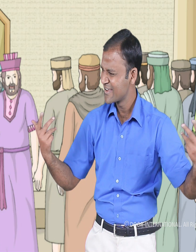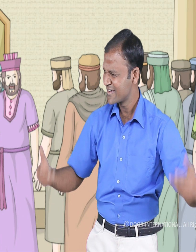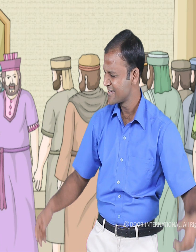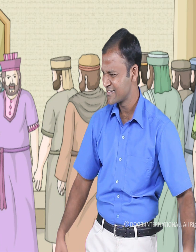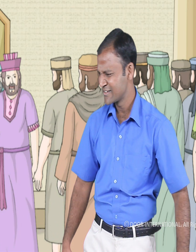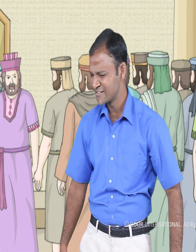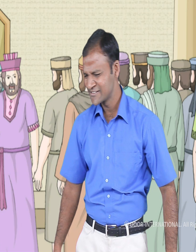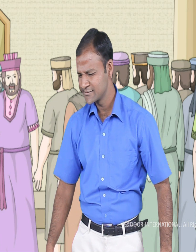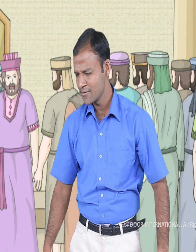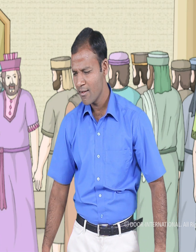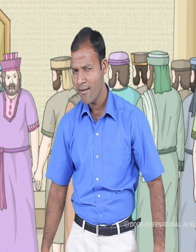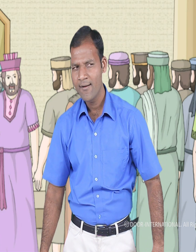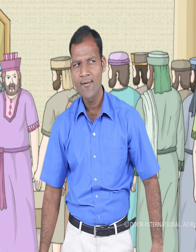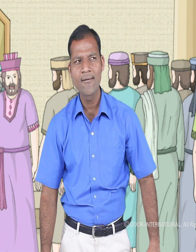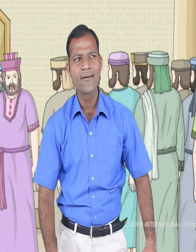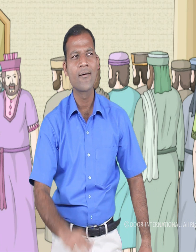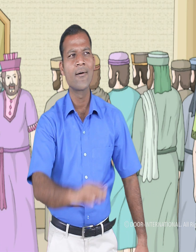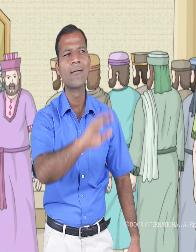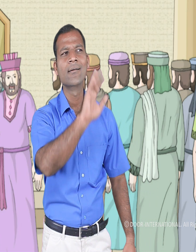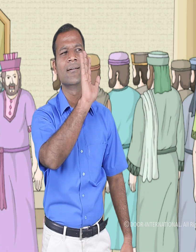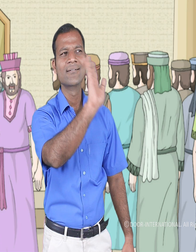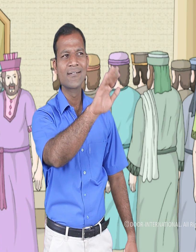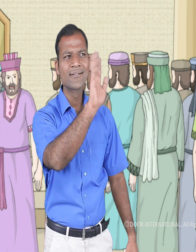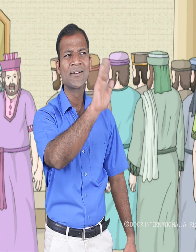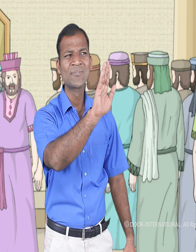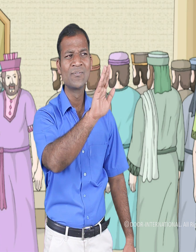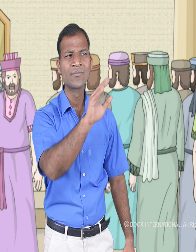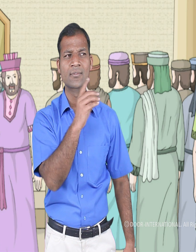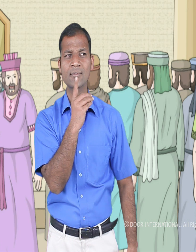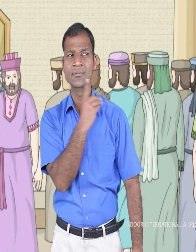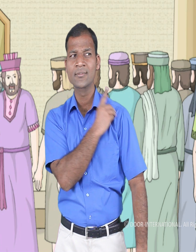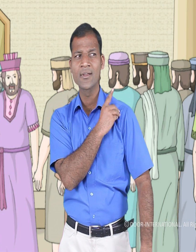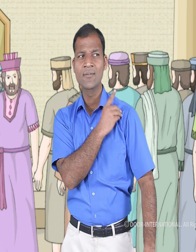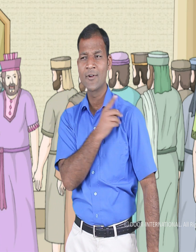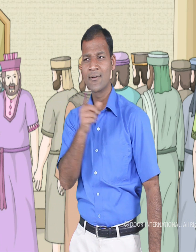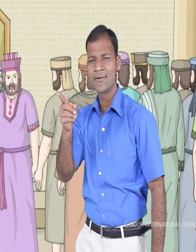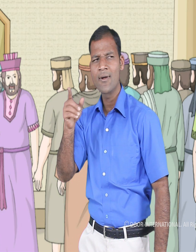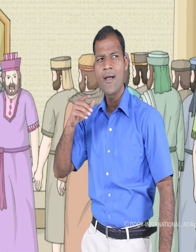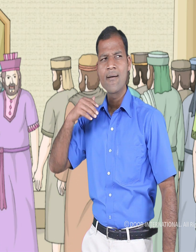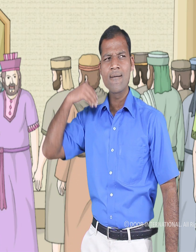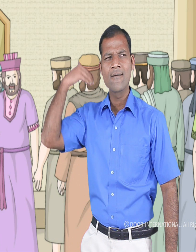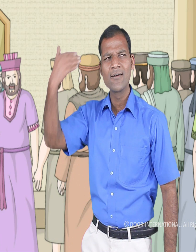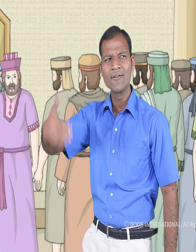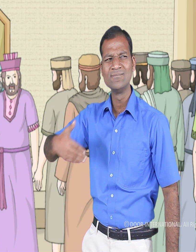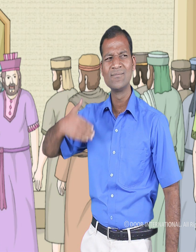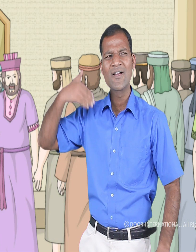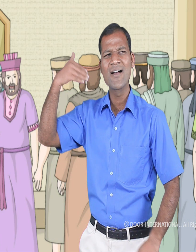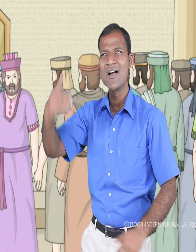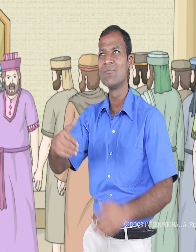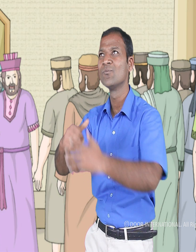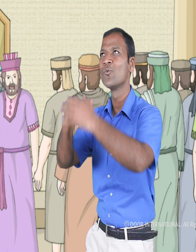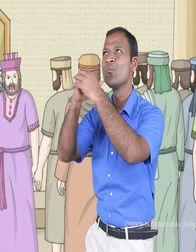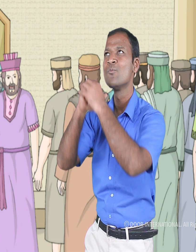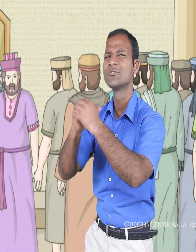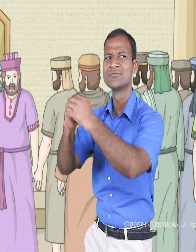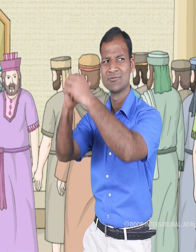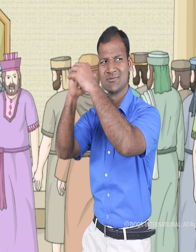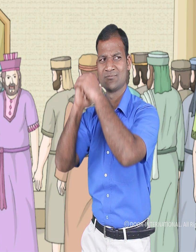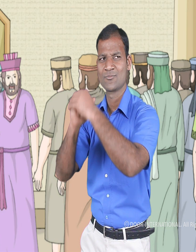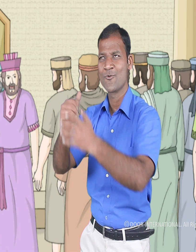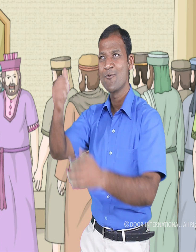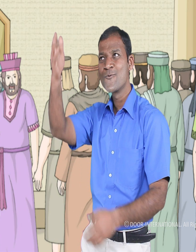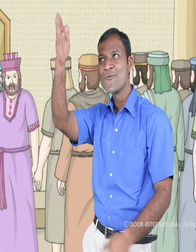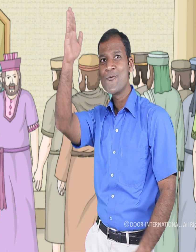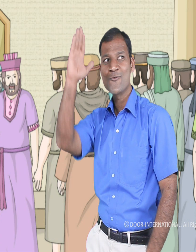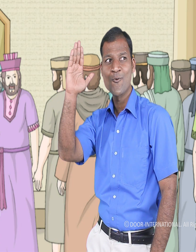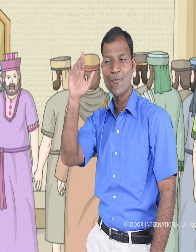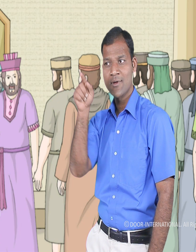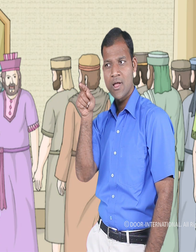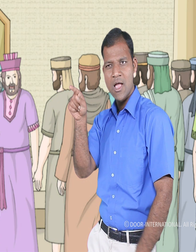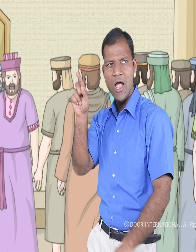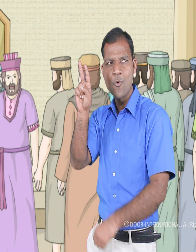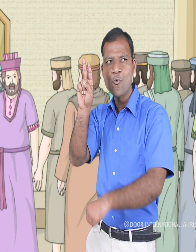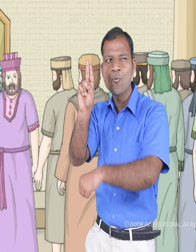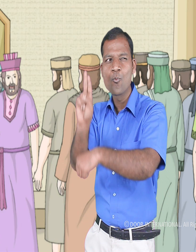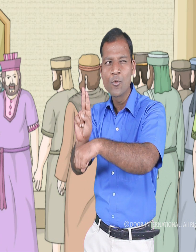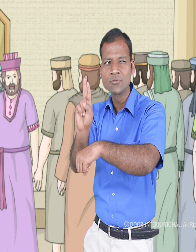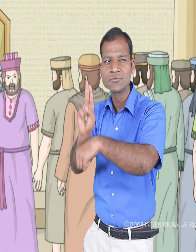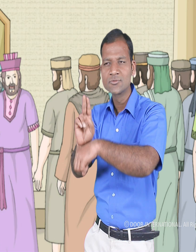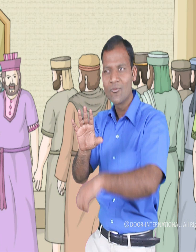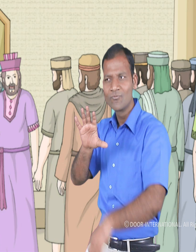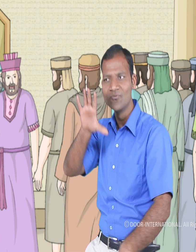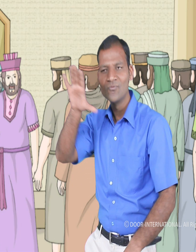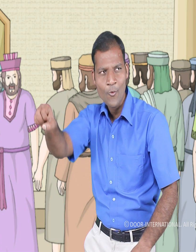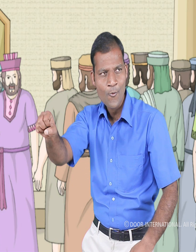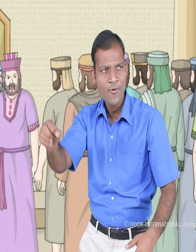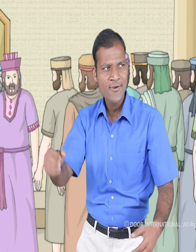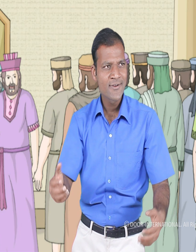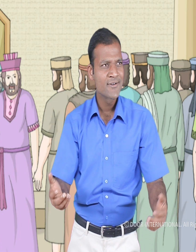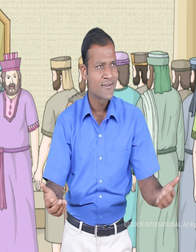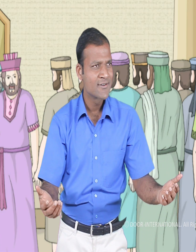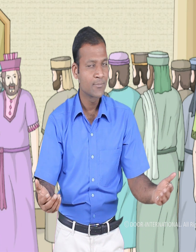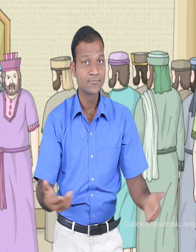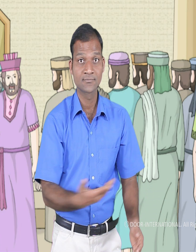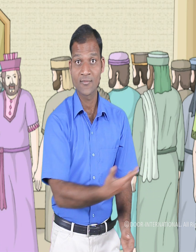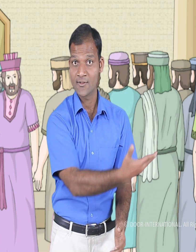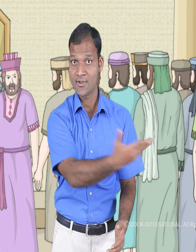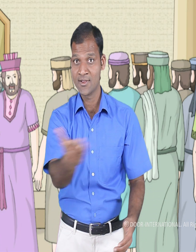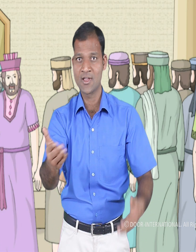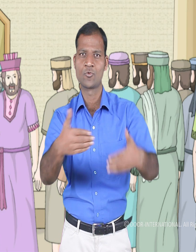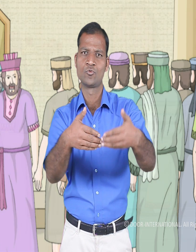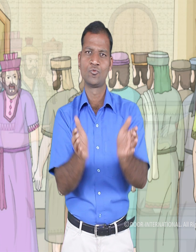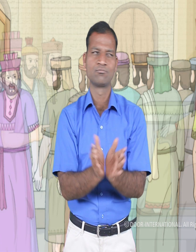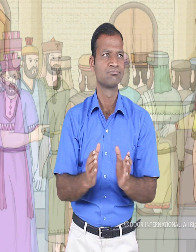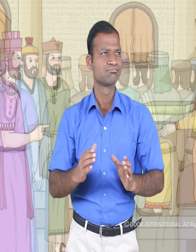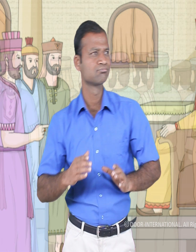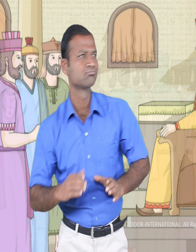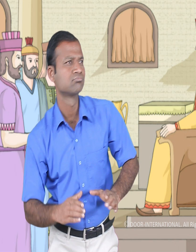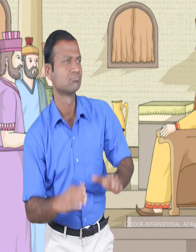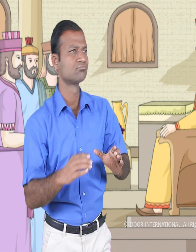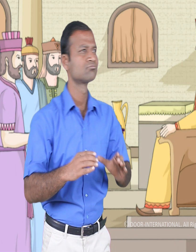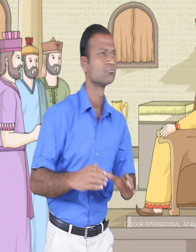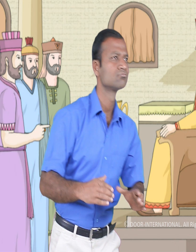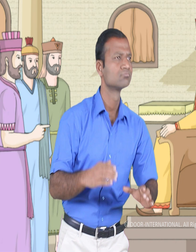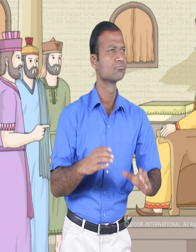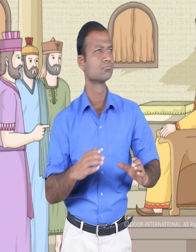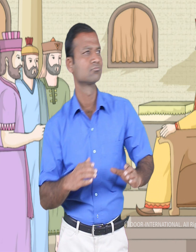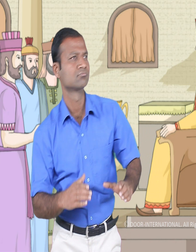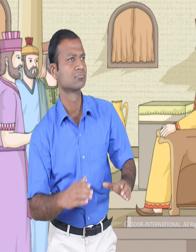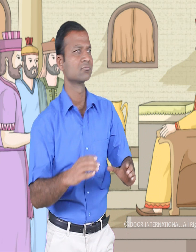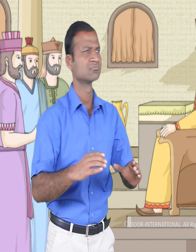Finally these men said, “We will never find any charge against this Daniel, unless we find something against him concerning the law of his God.”